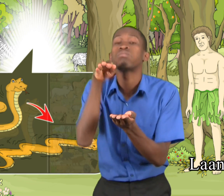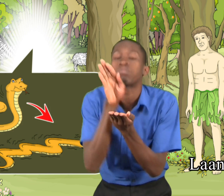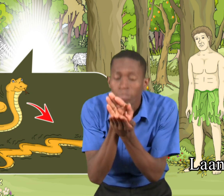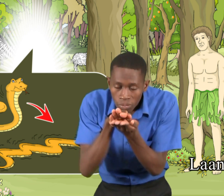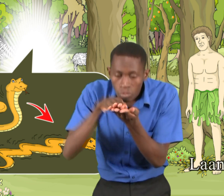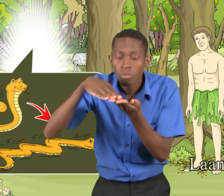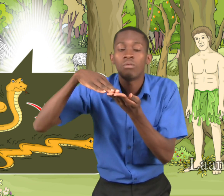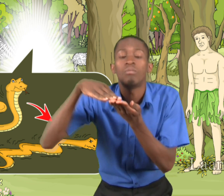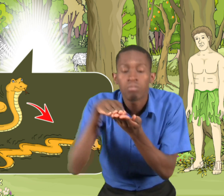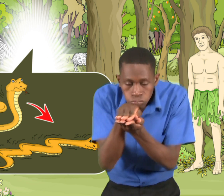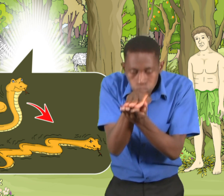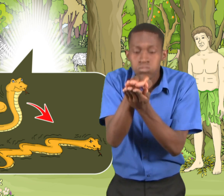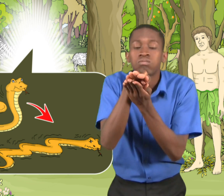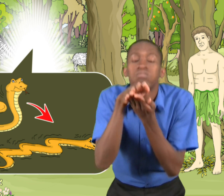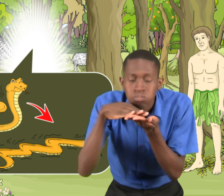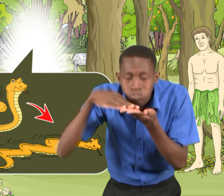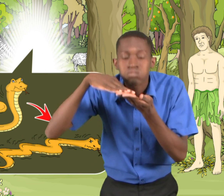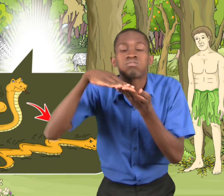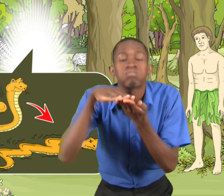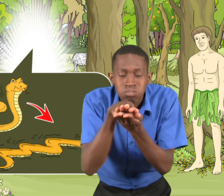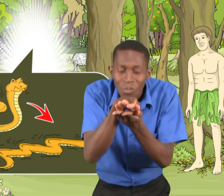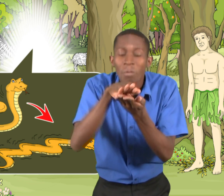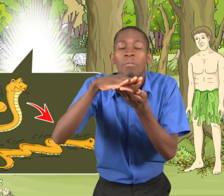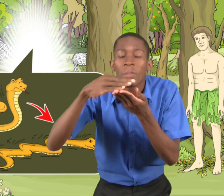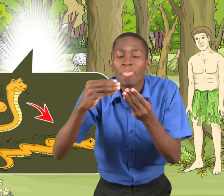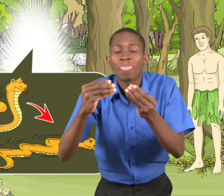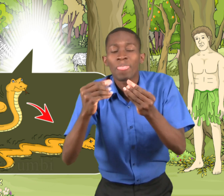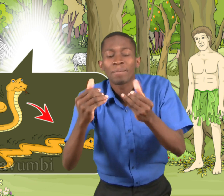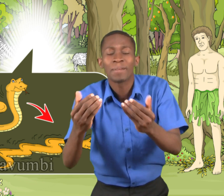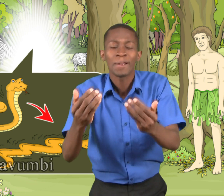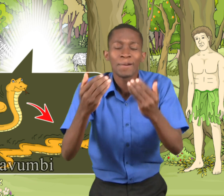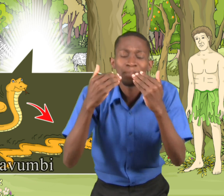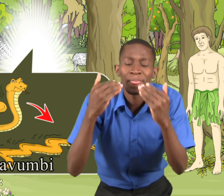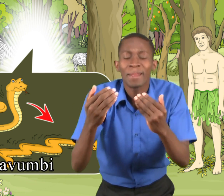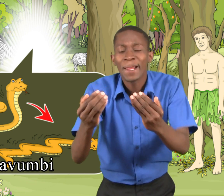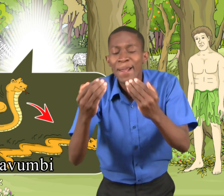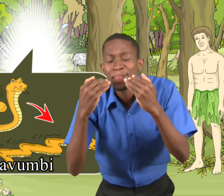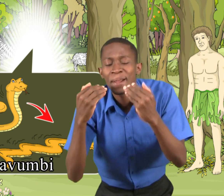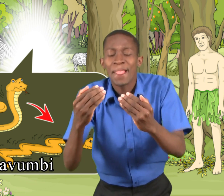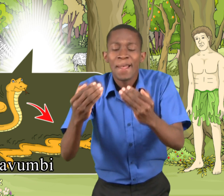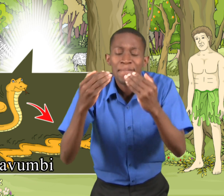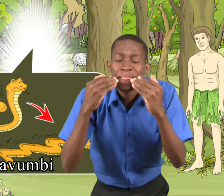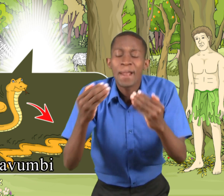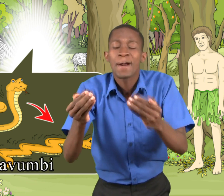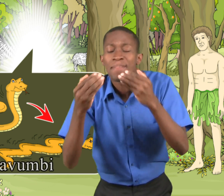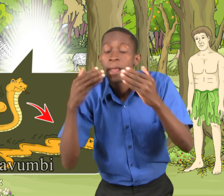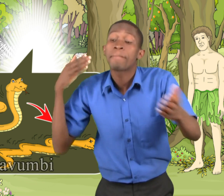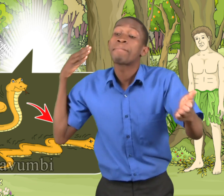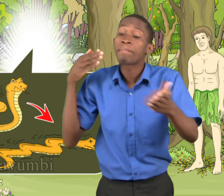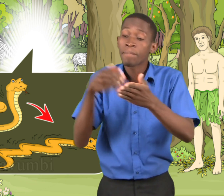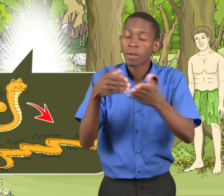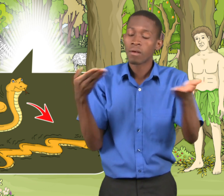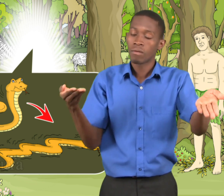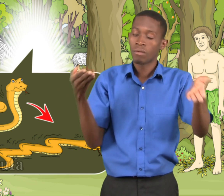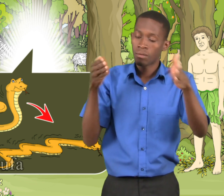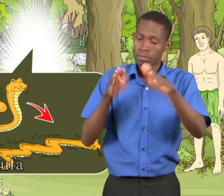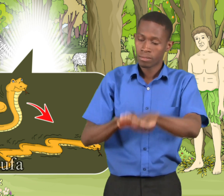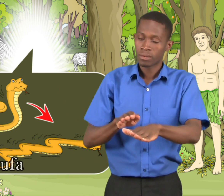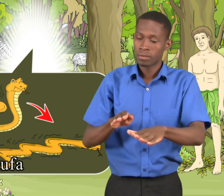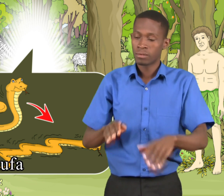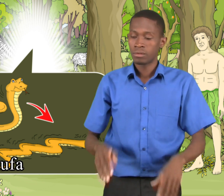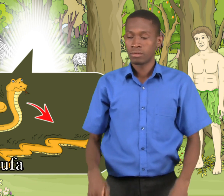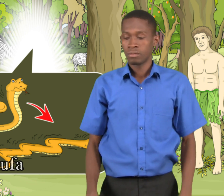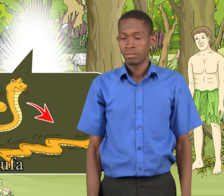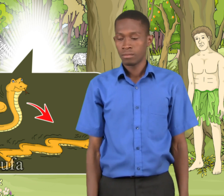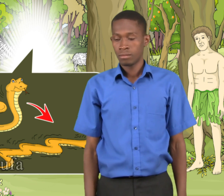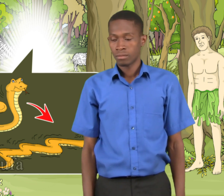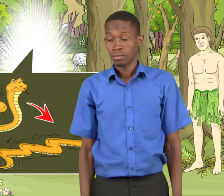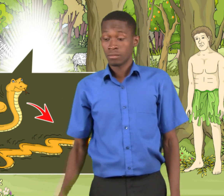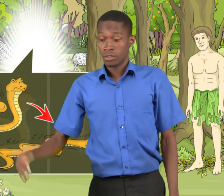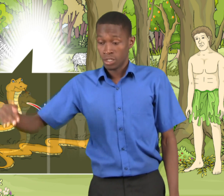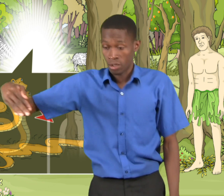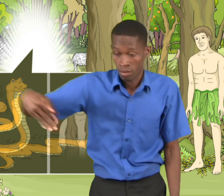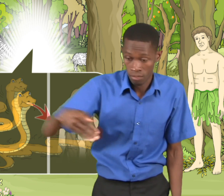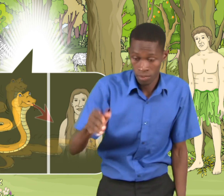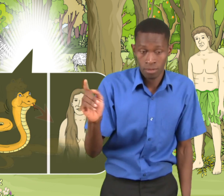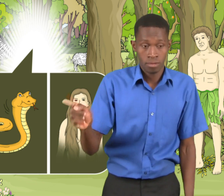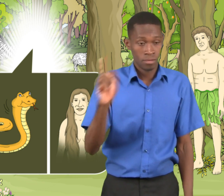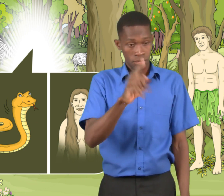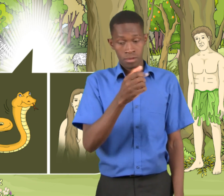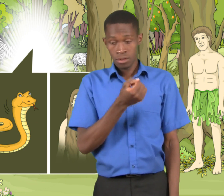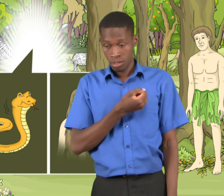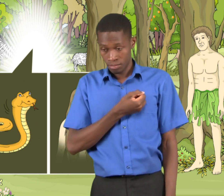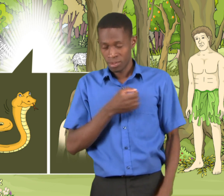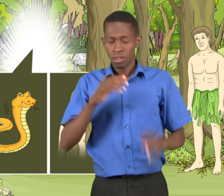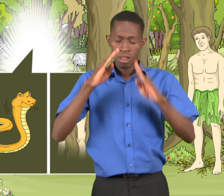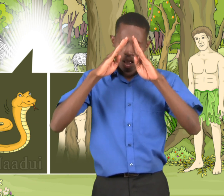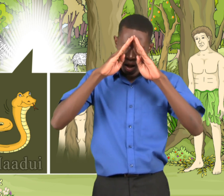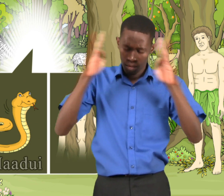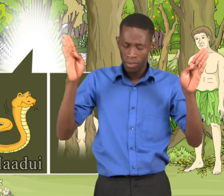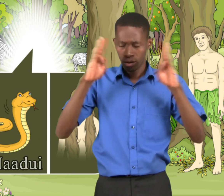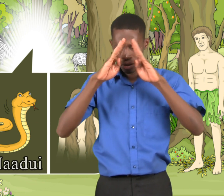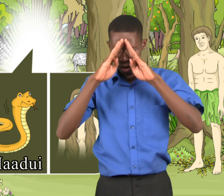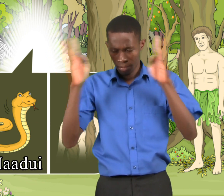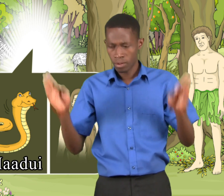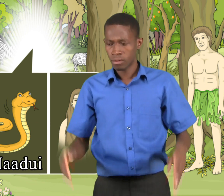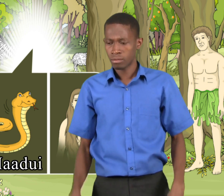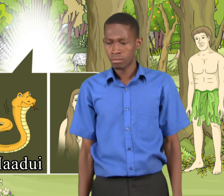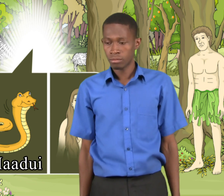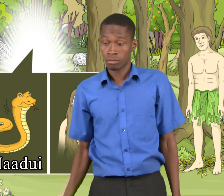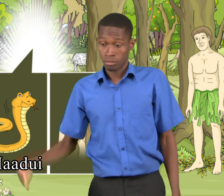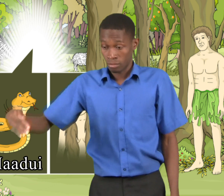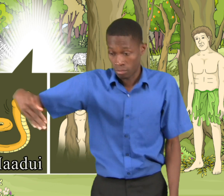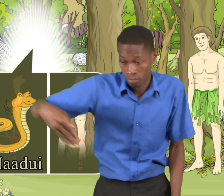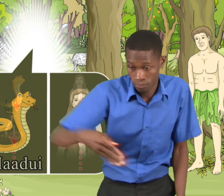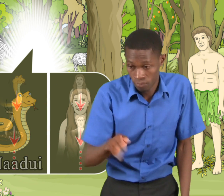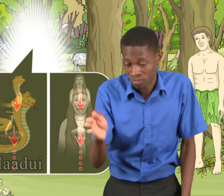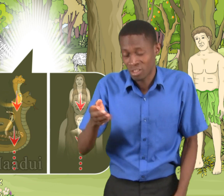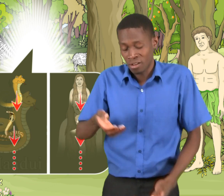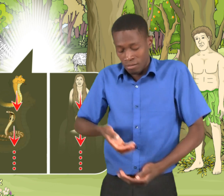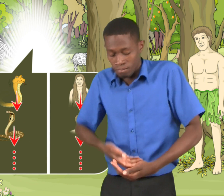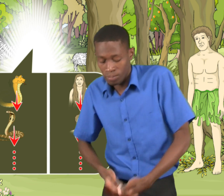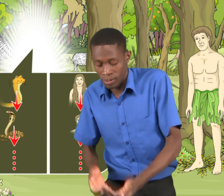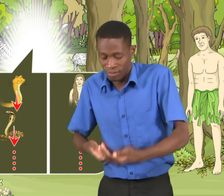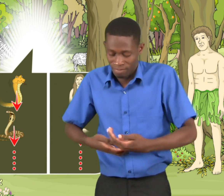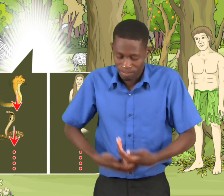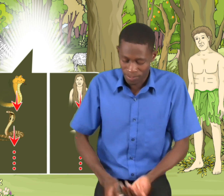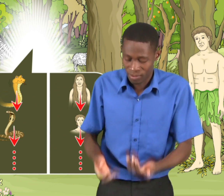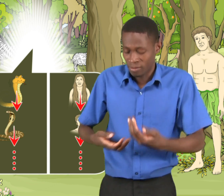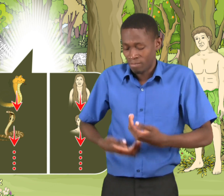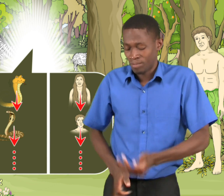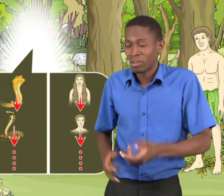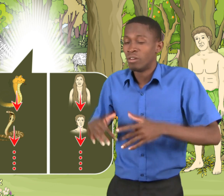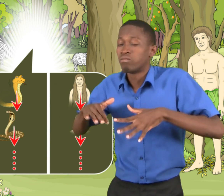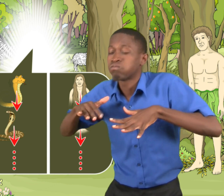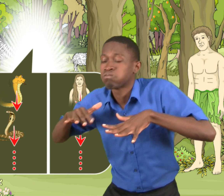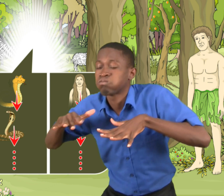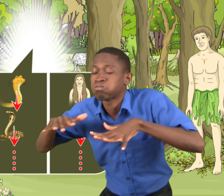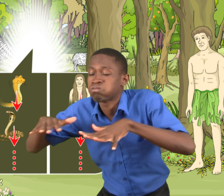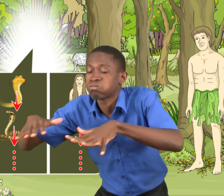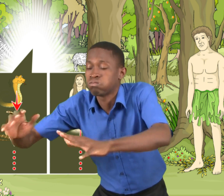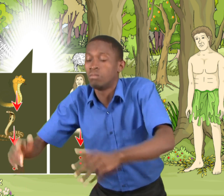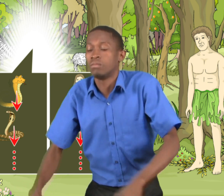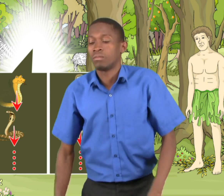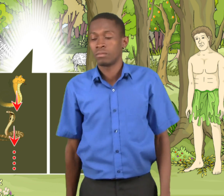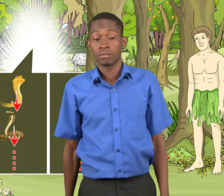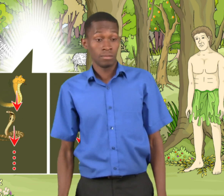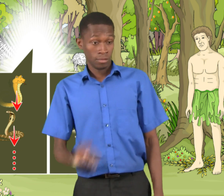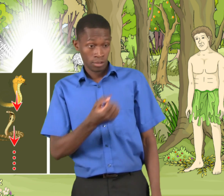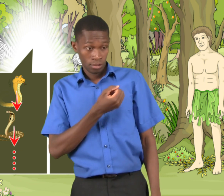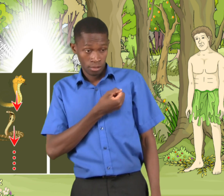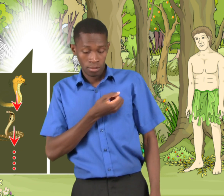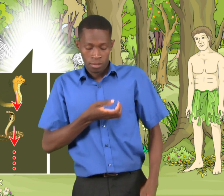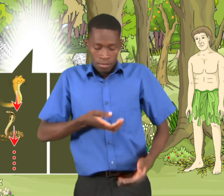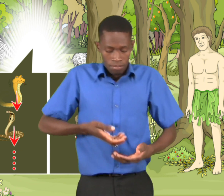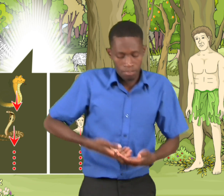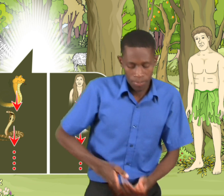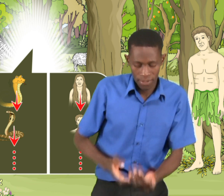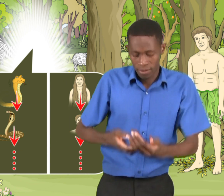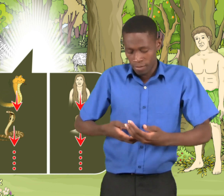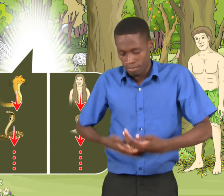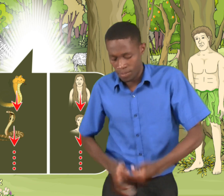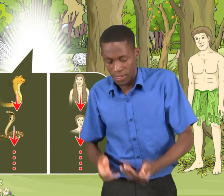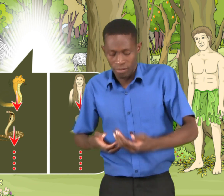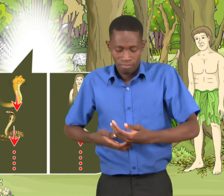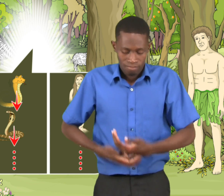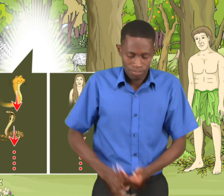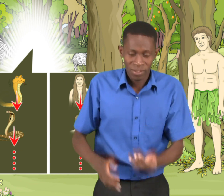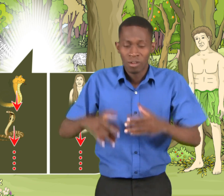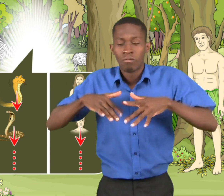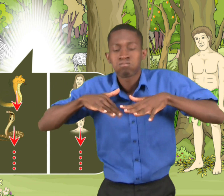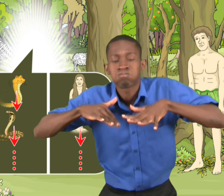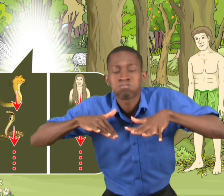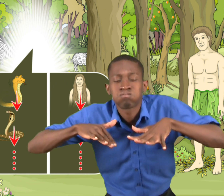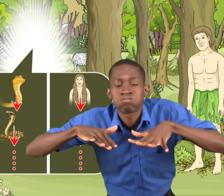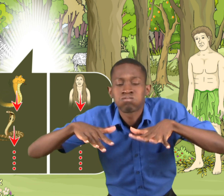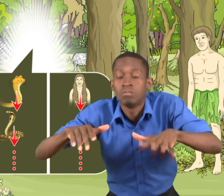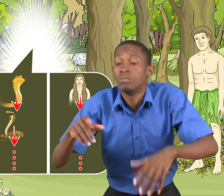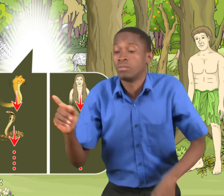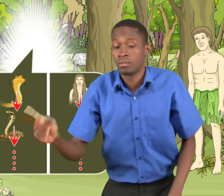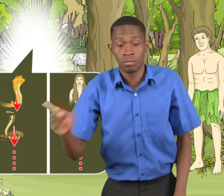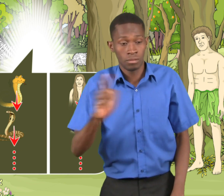On your belly will you go, and dust you will eat, all the days of your life.